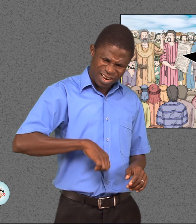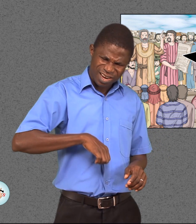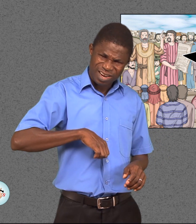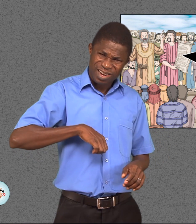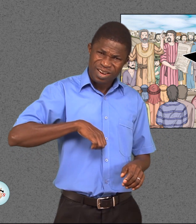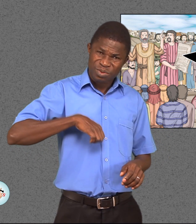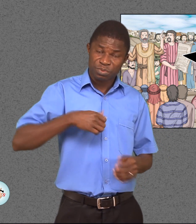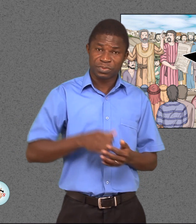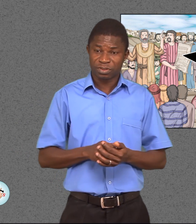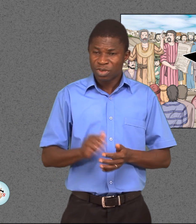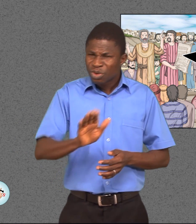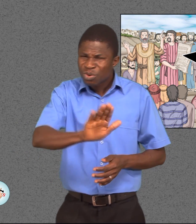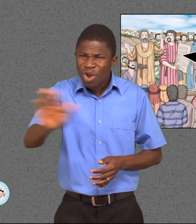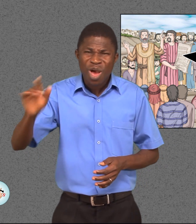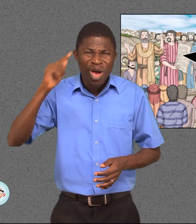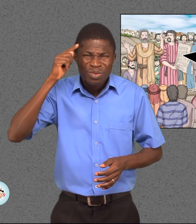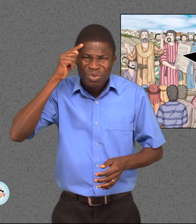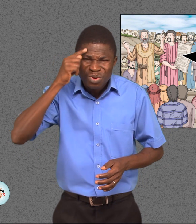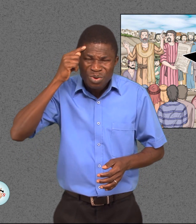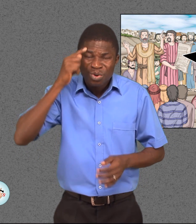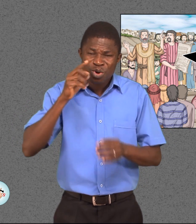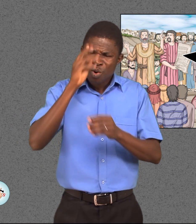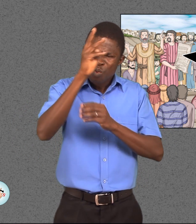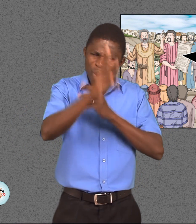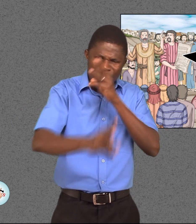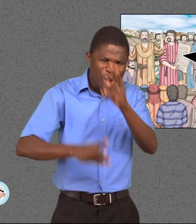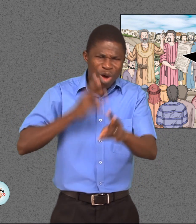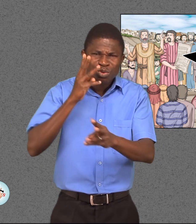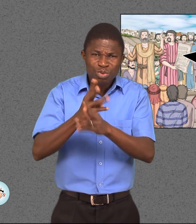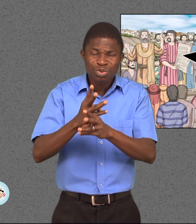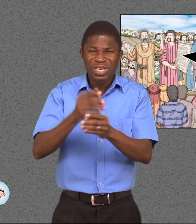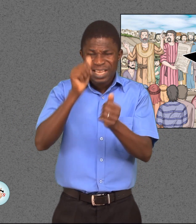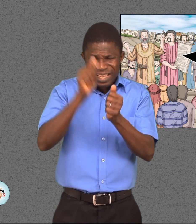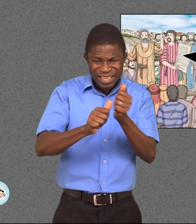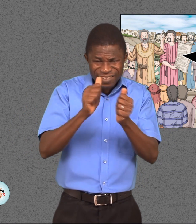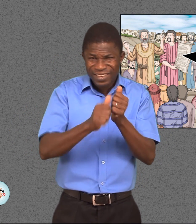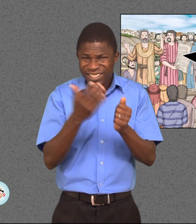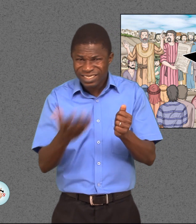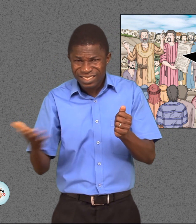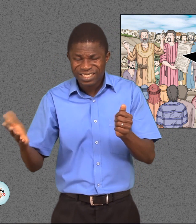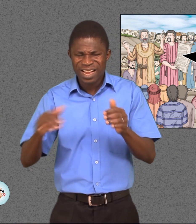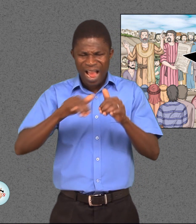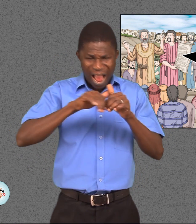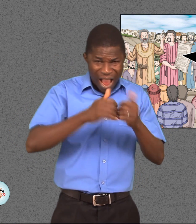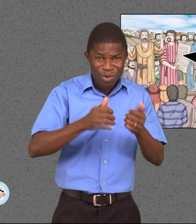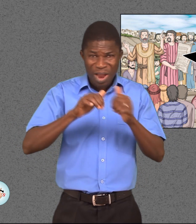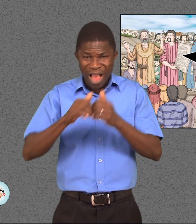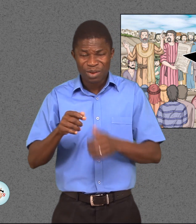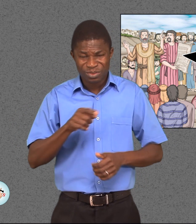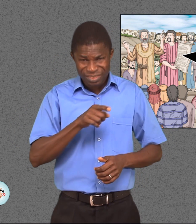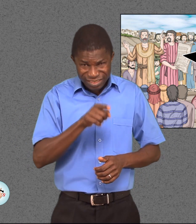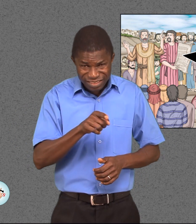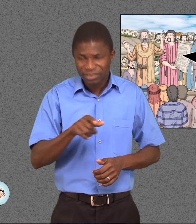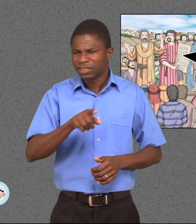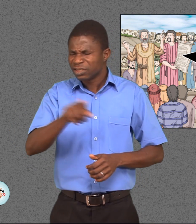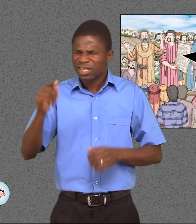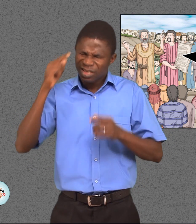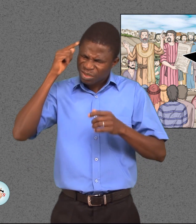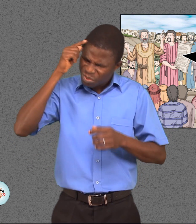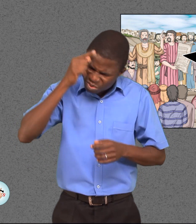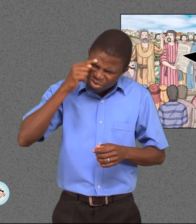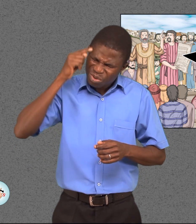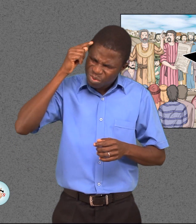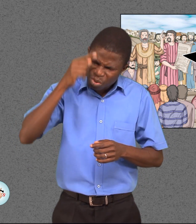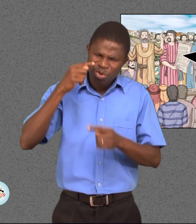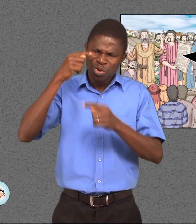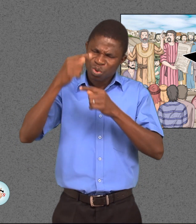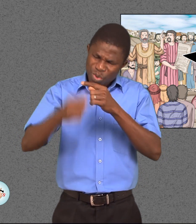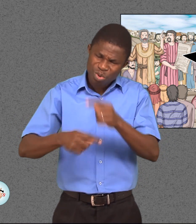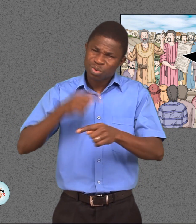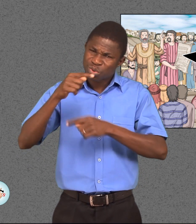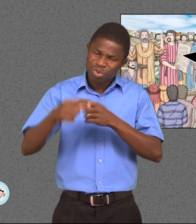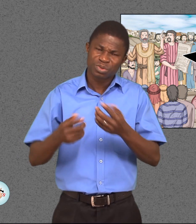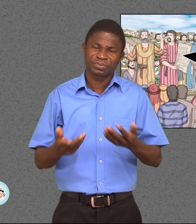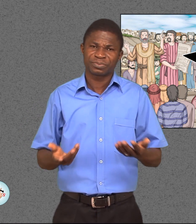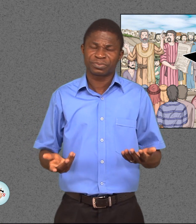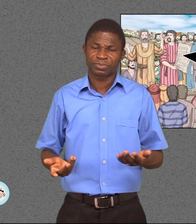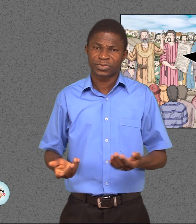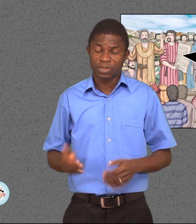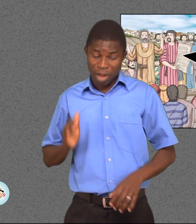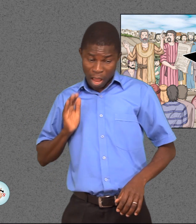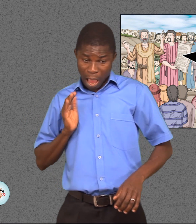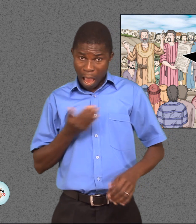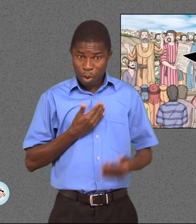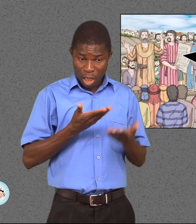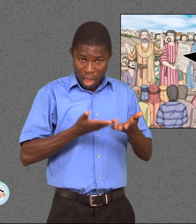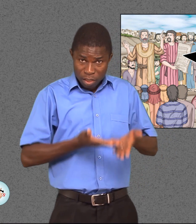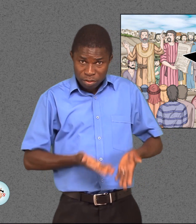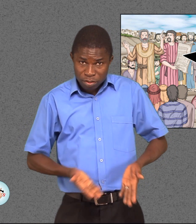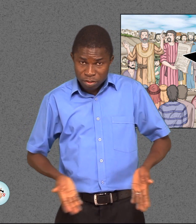Their minds are set on earthly things.